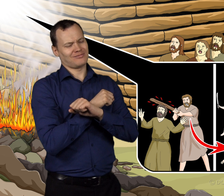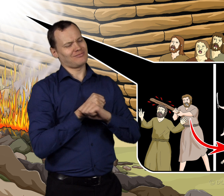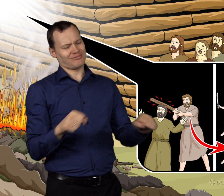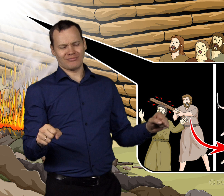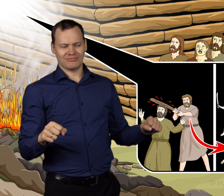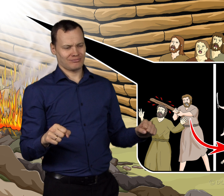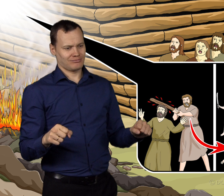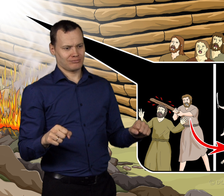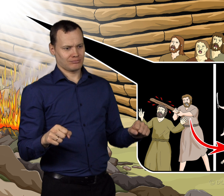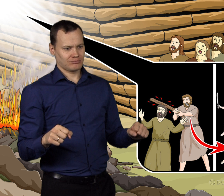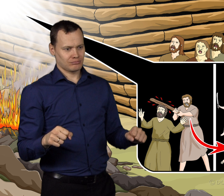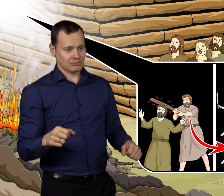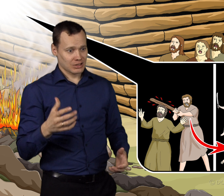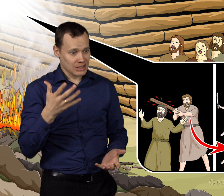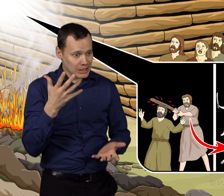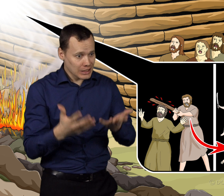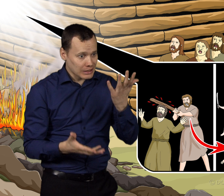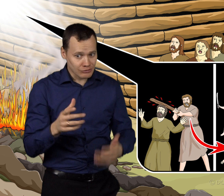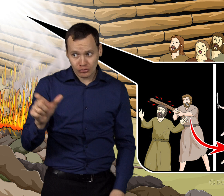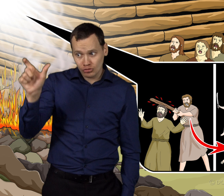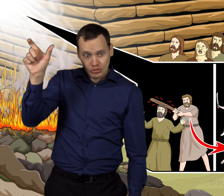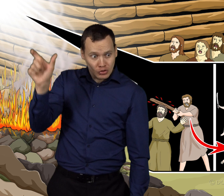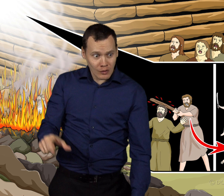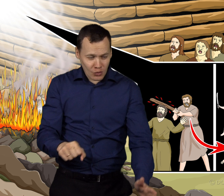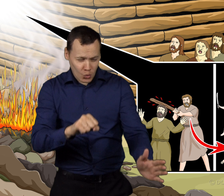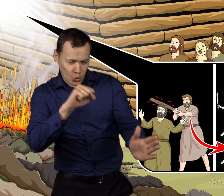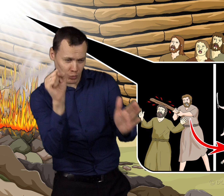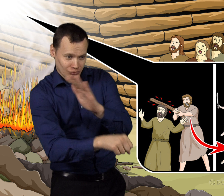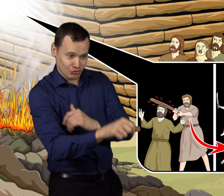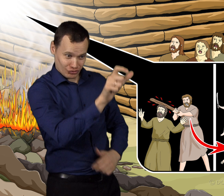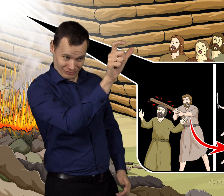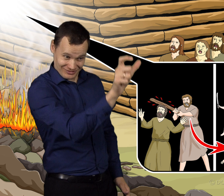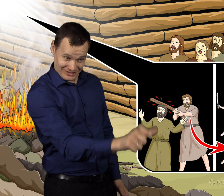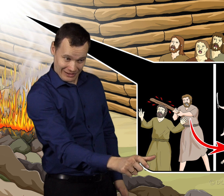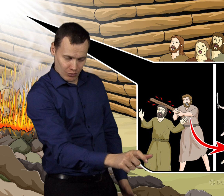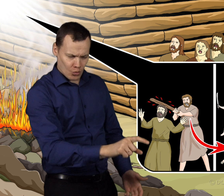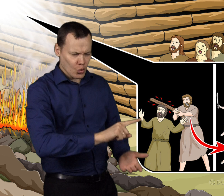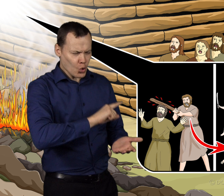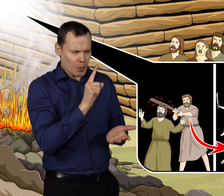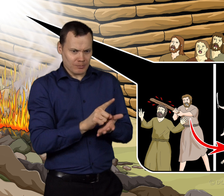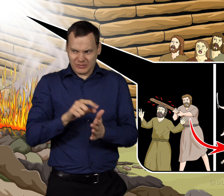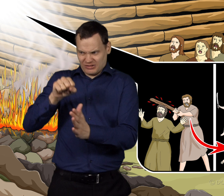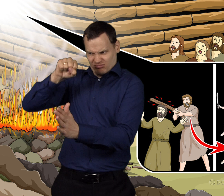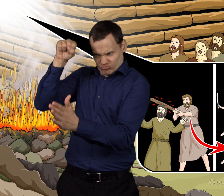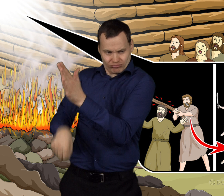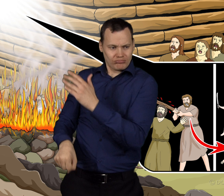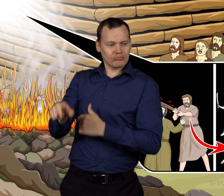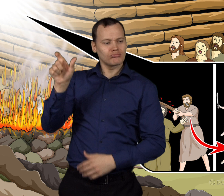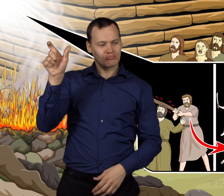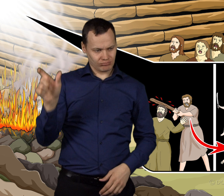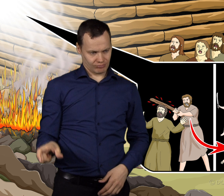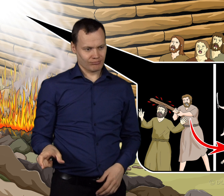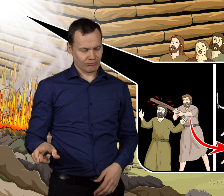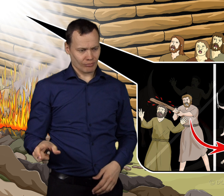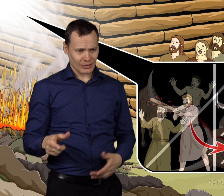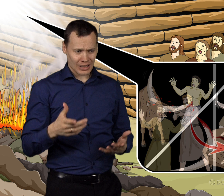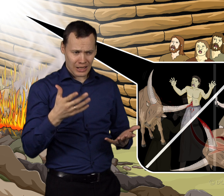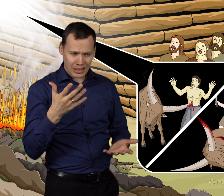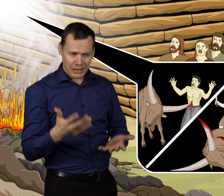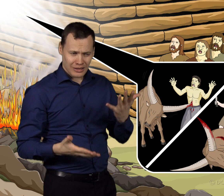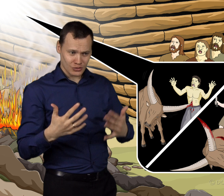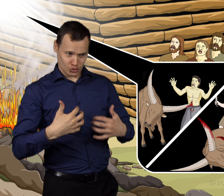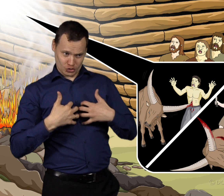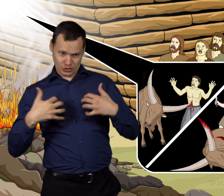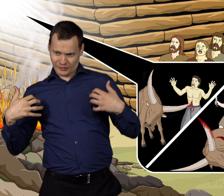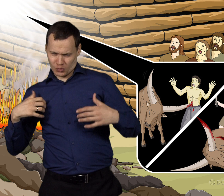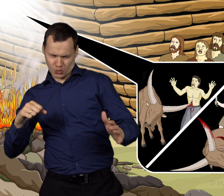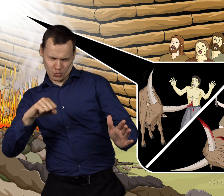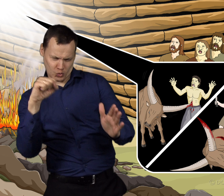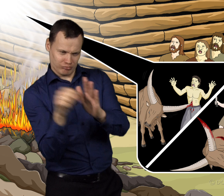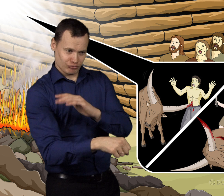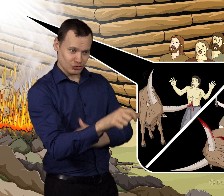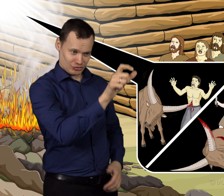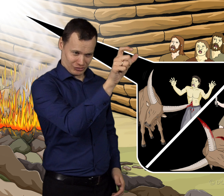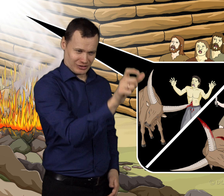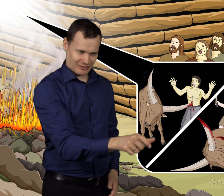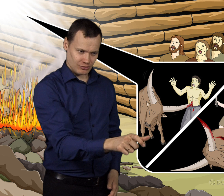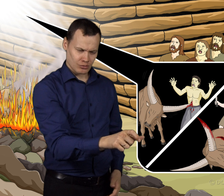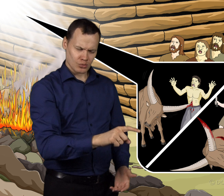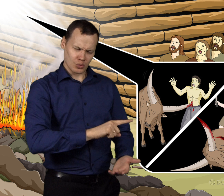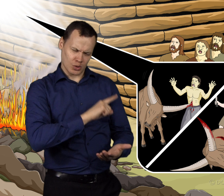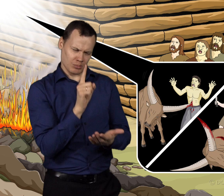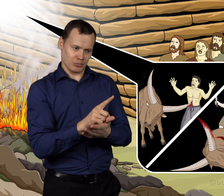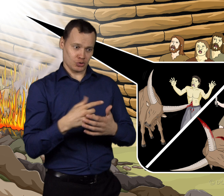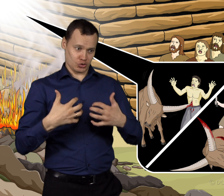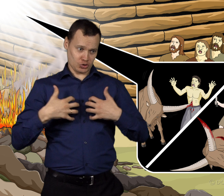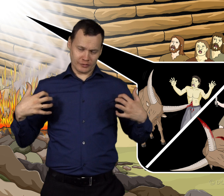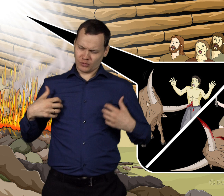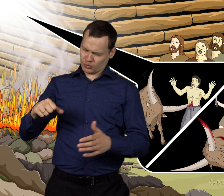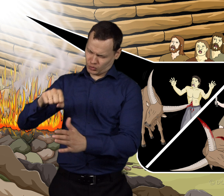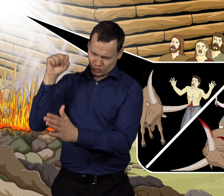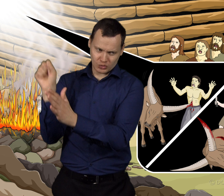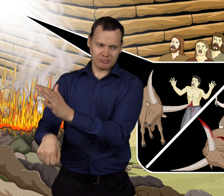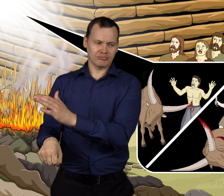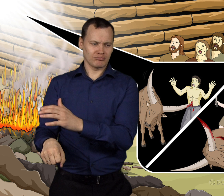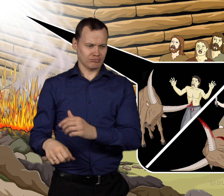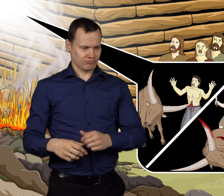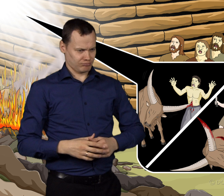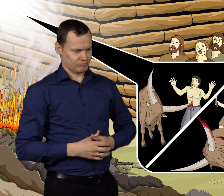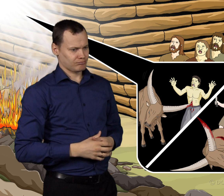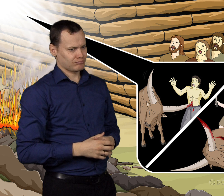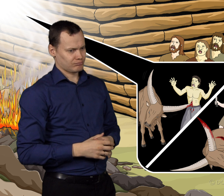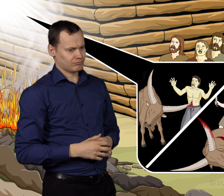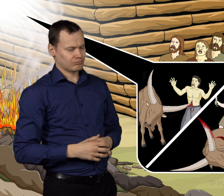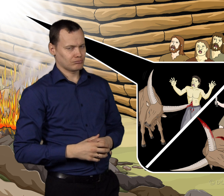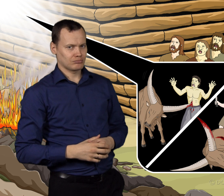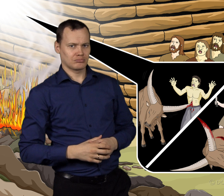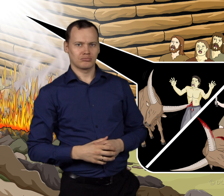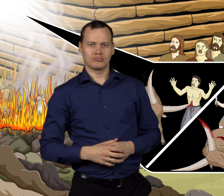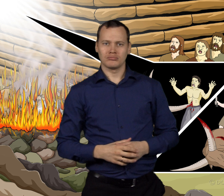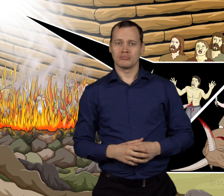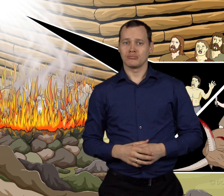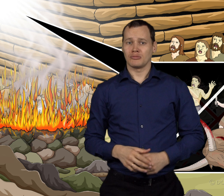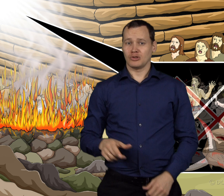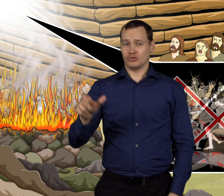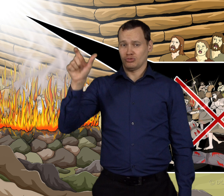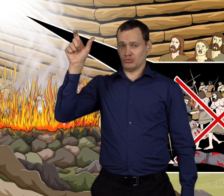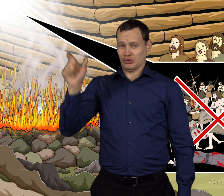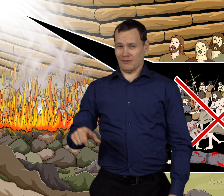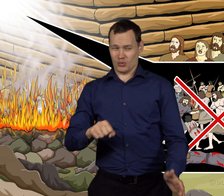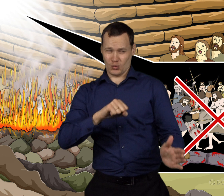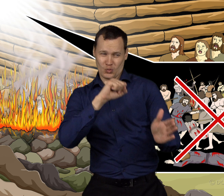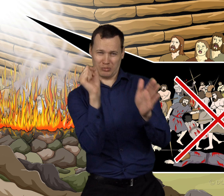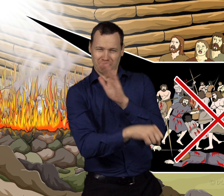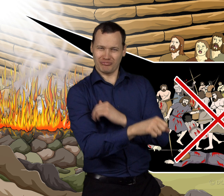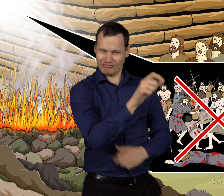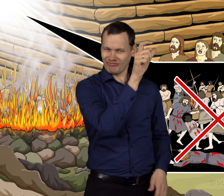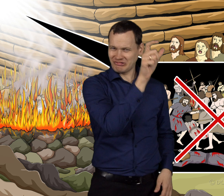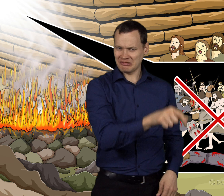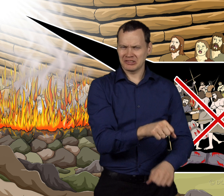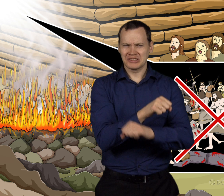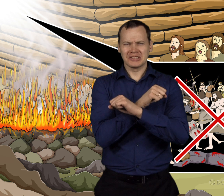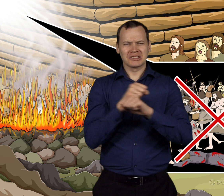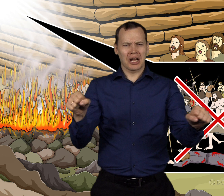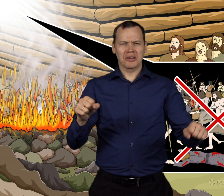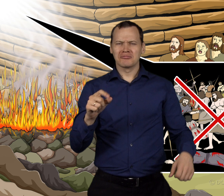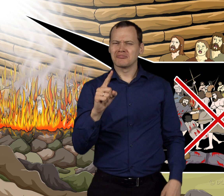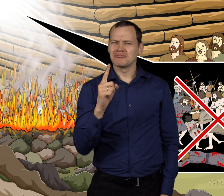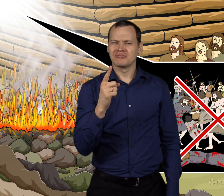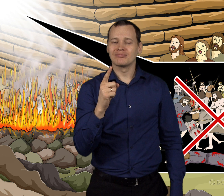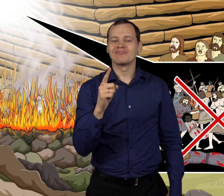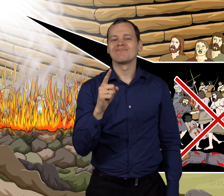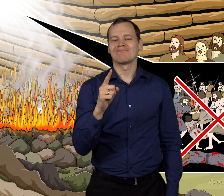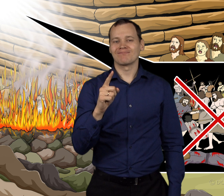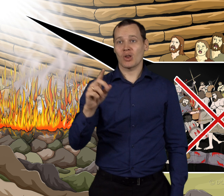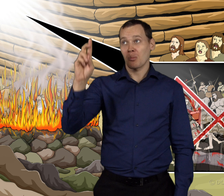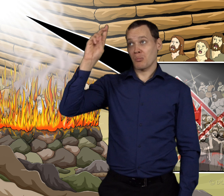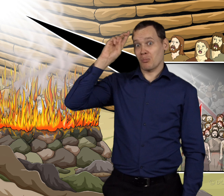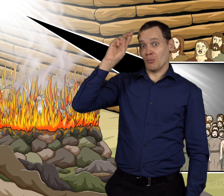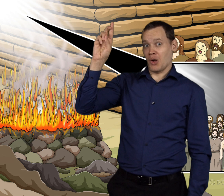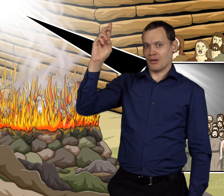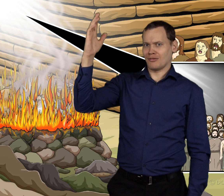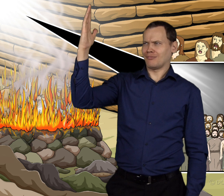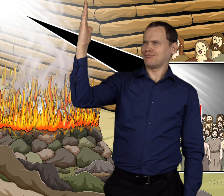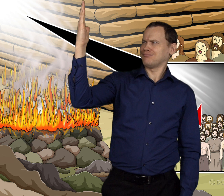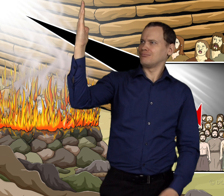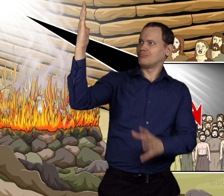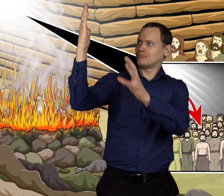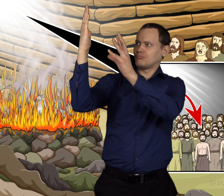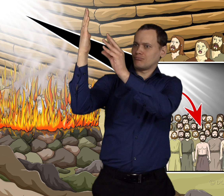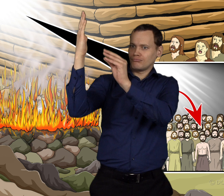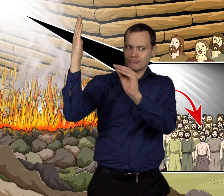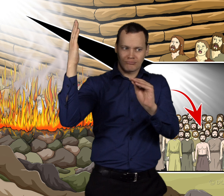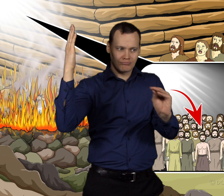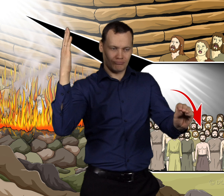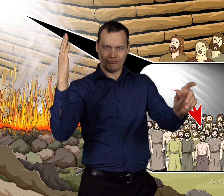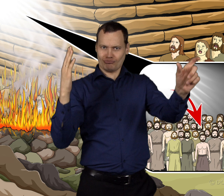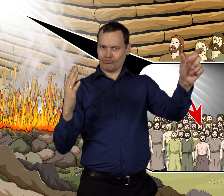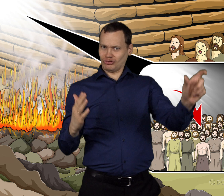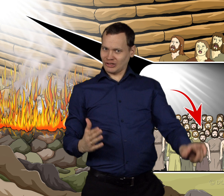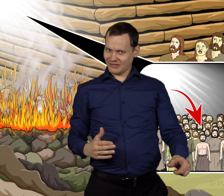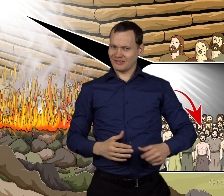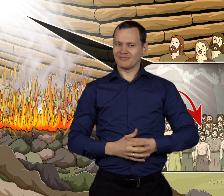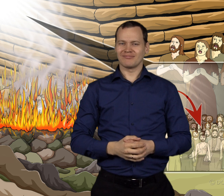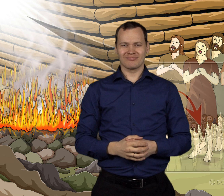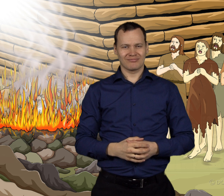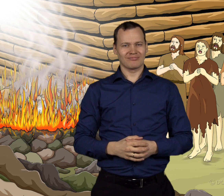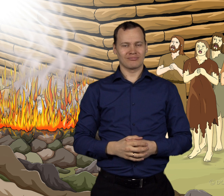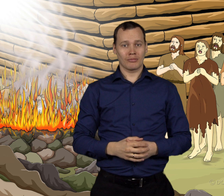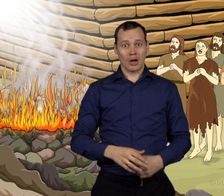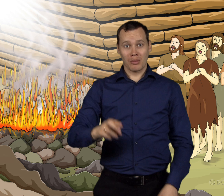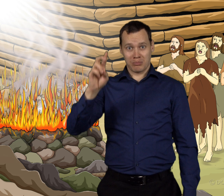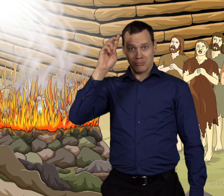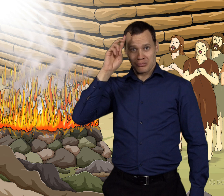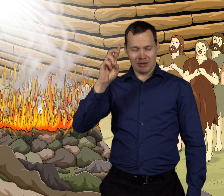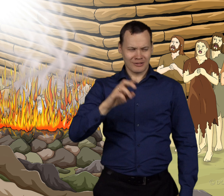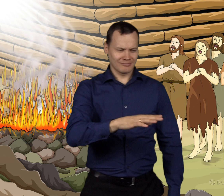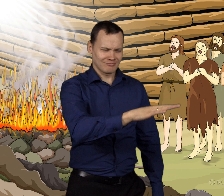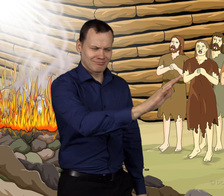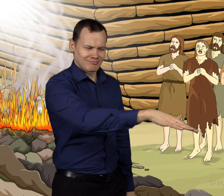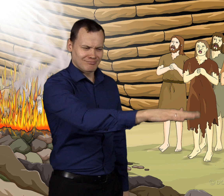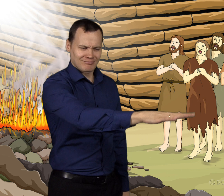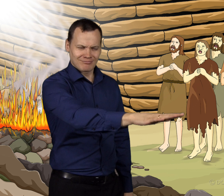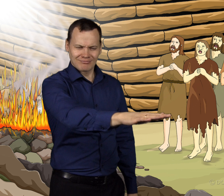I will demand an accounting from anyone who takes the life of his fellow man: Whoever sheds the blood of man, by man his blood will be shed; for in His own image God has made mankind.